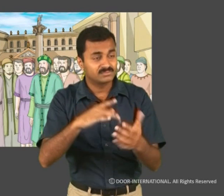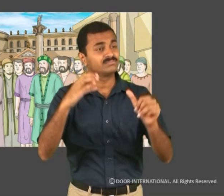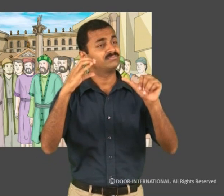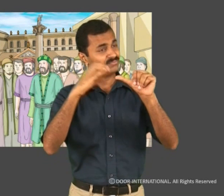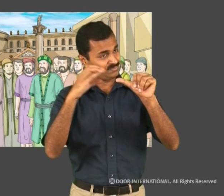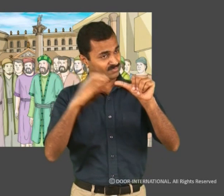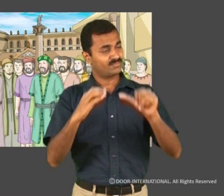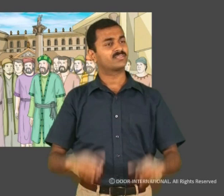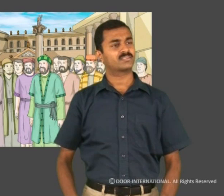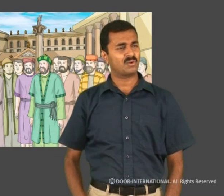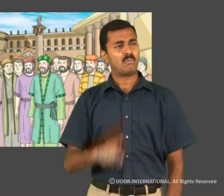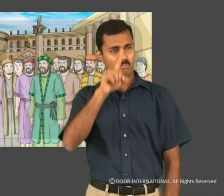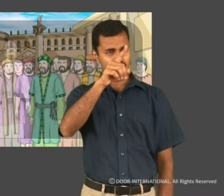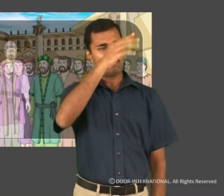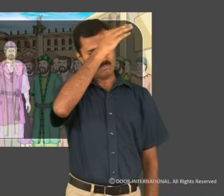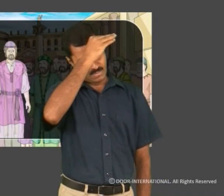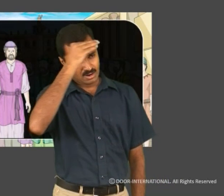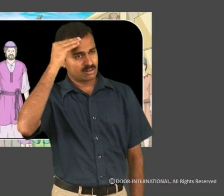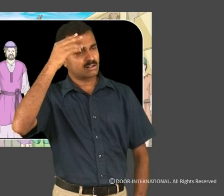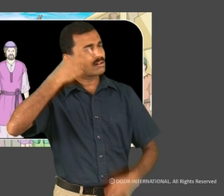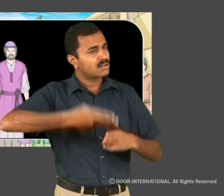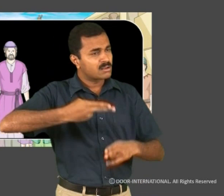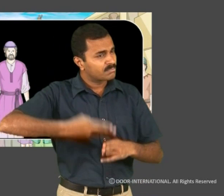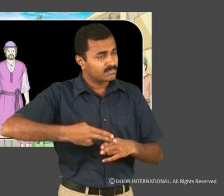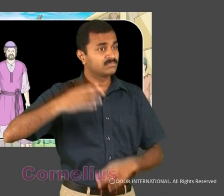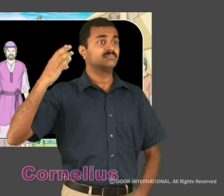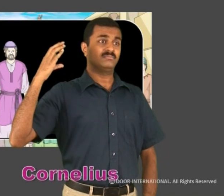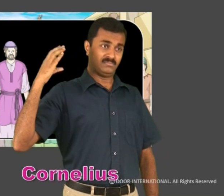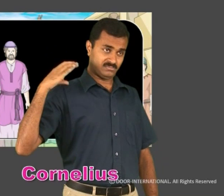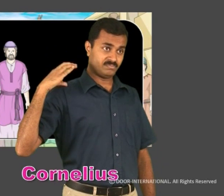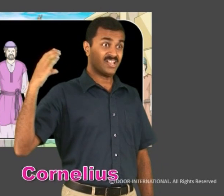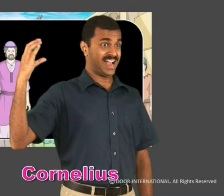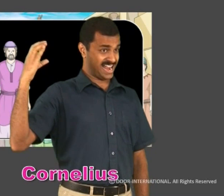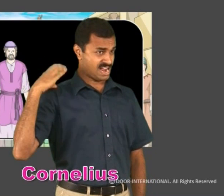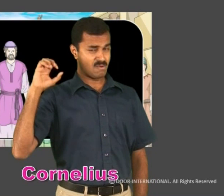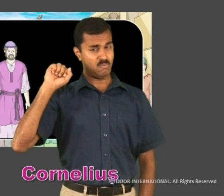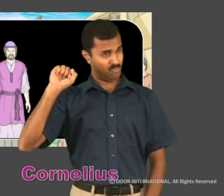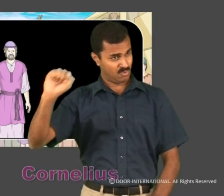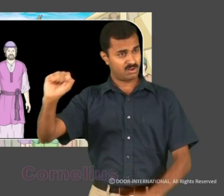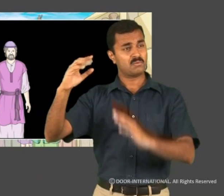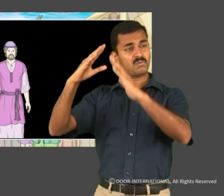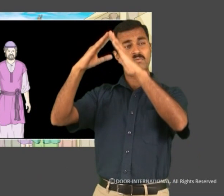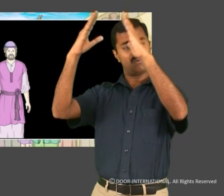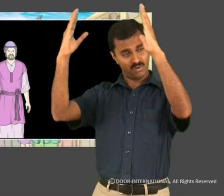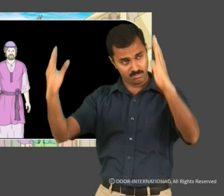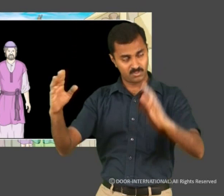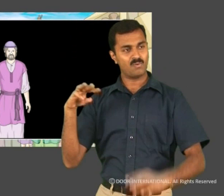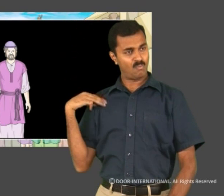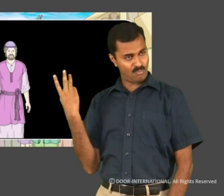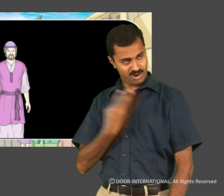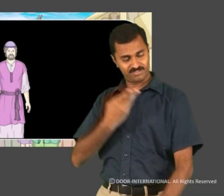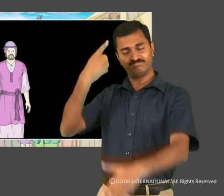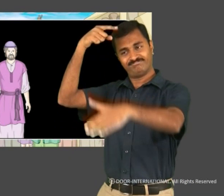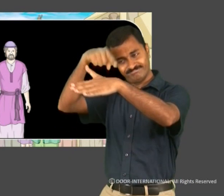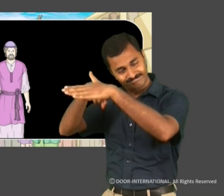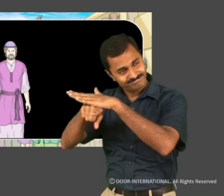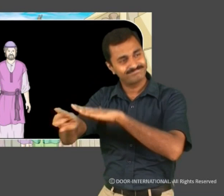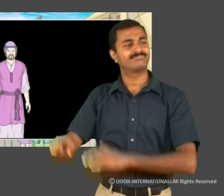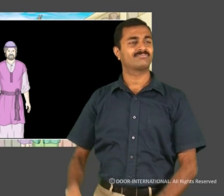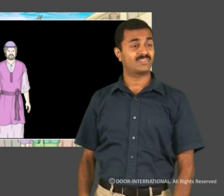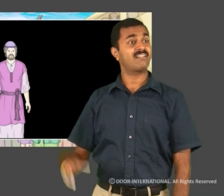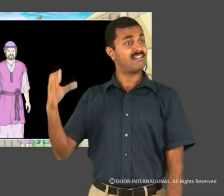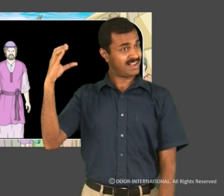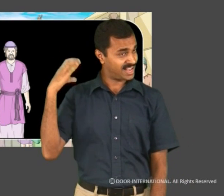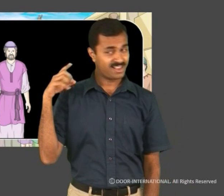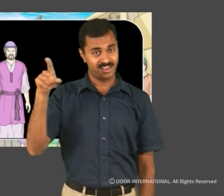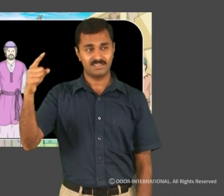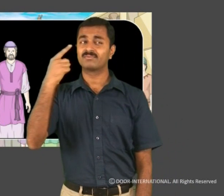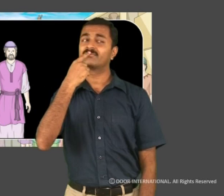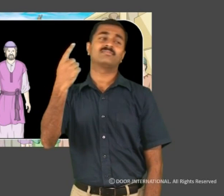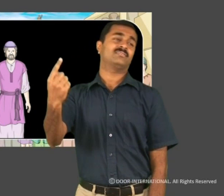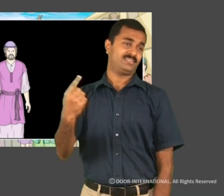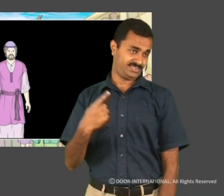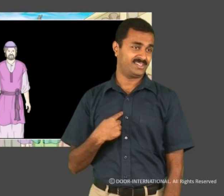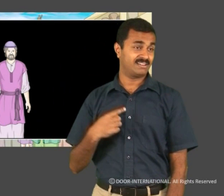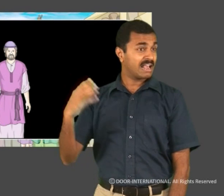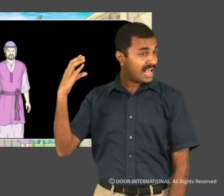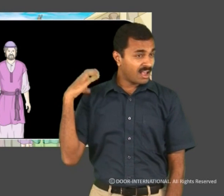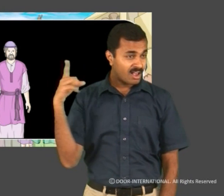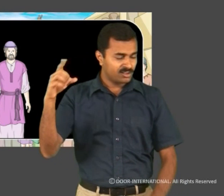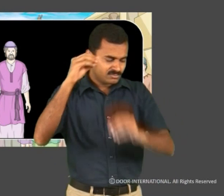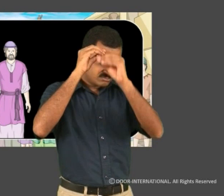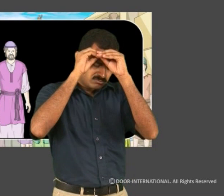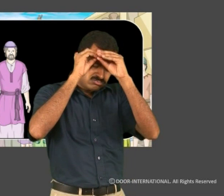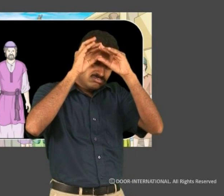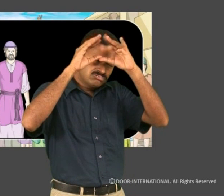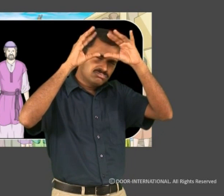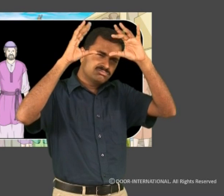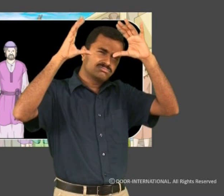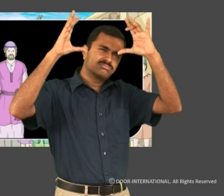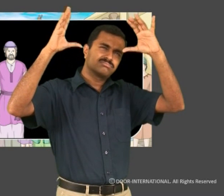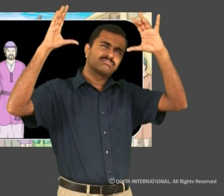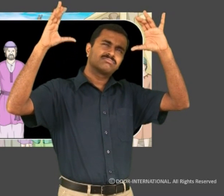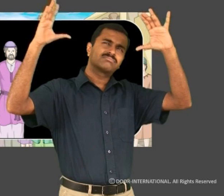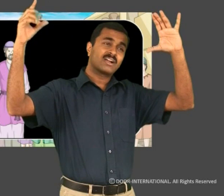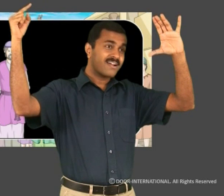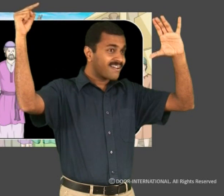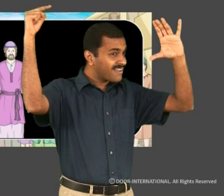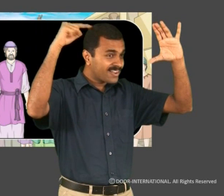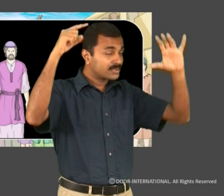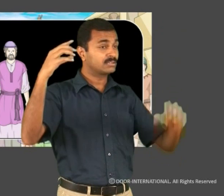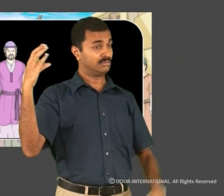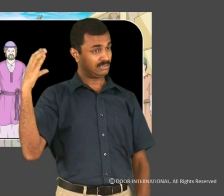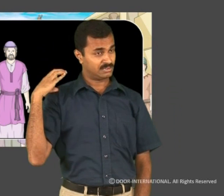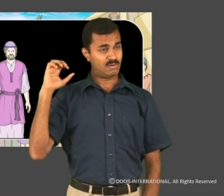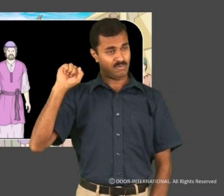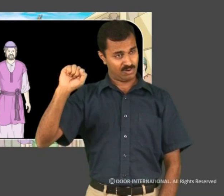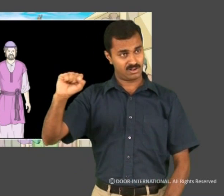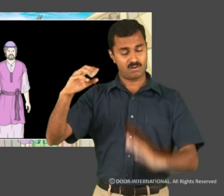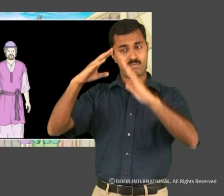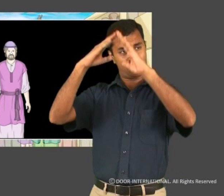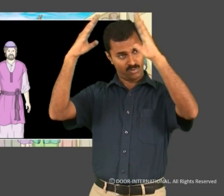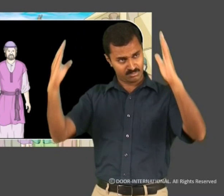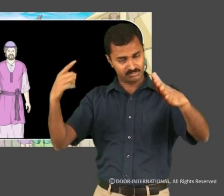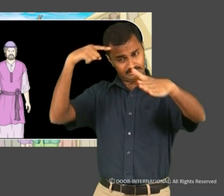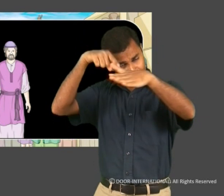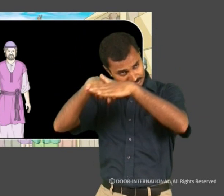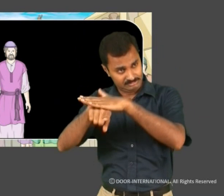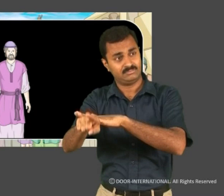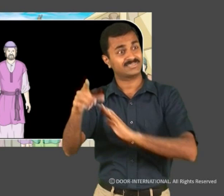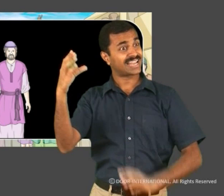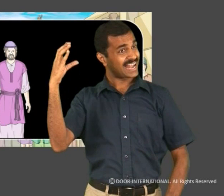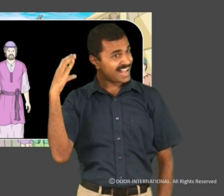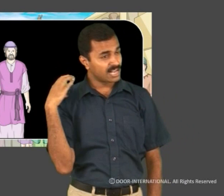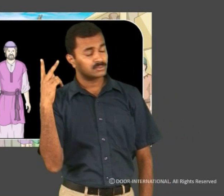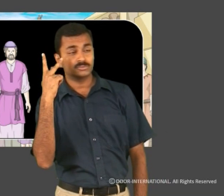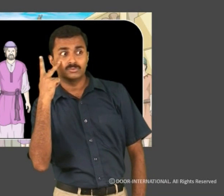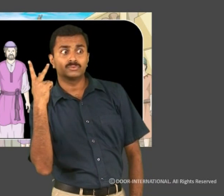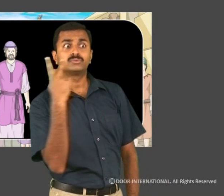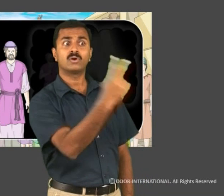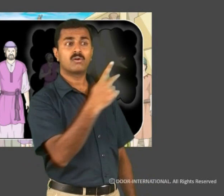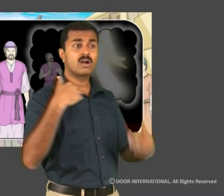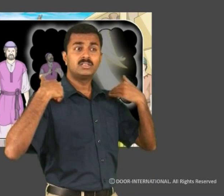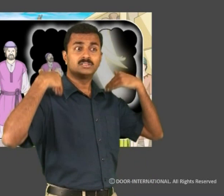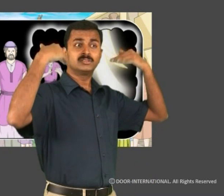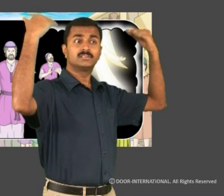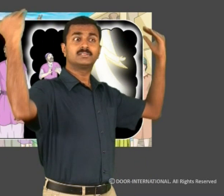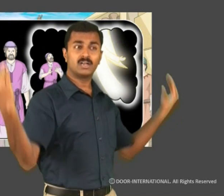These six brothers also went with me, and we entered the man’s home.